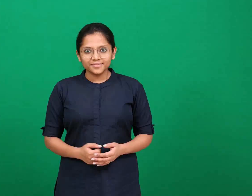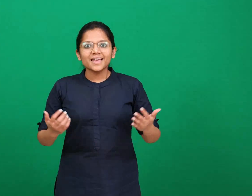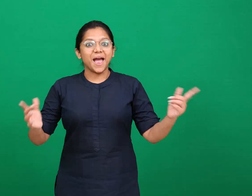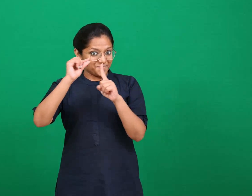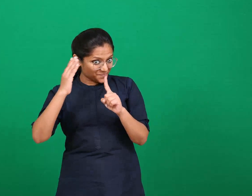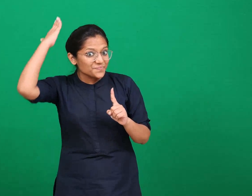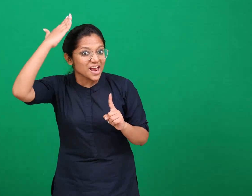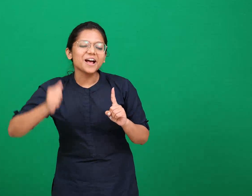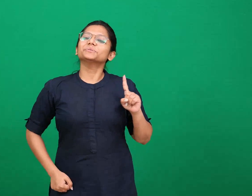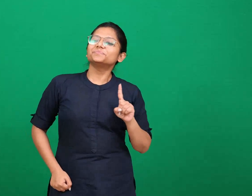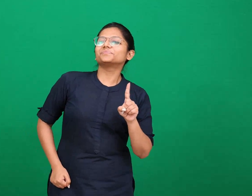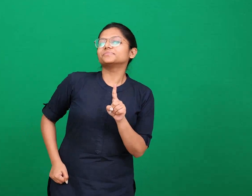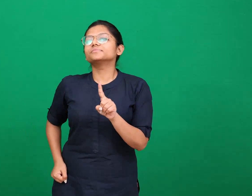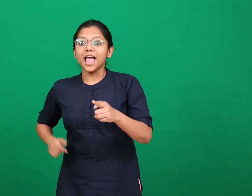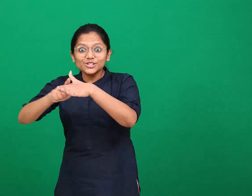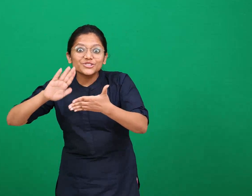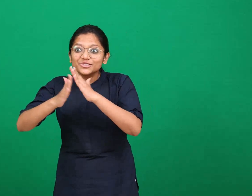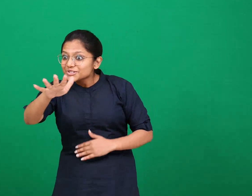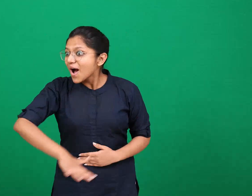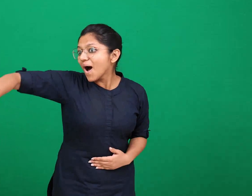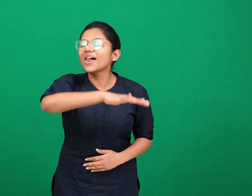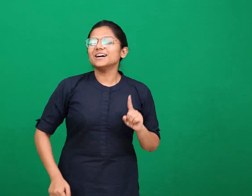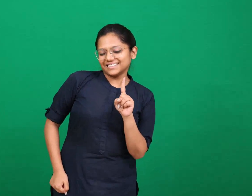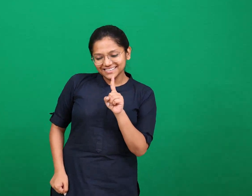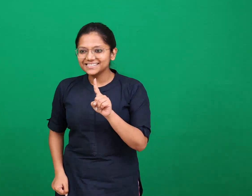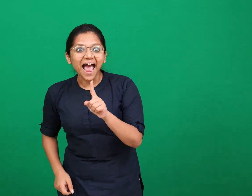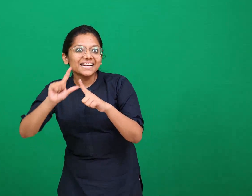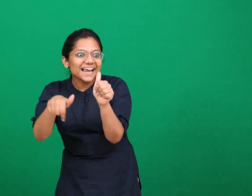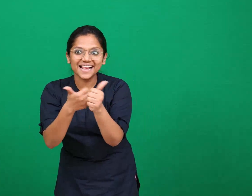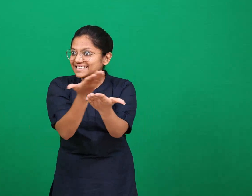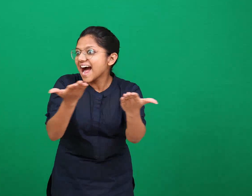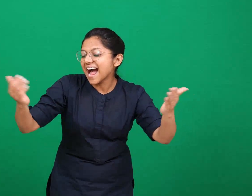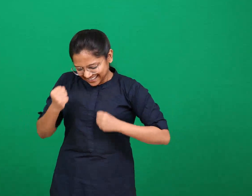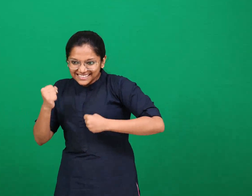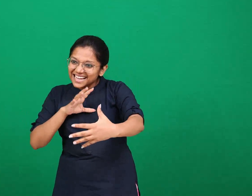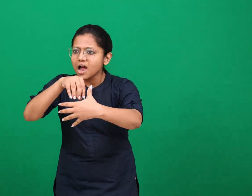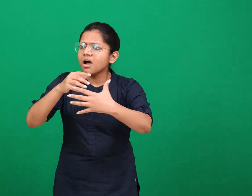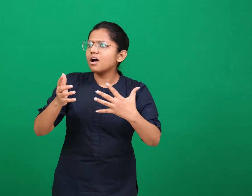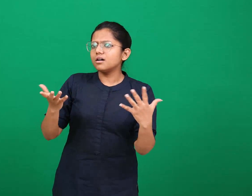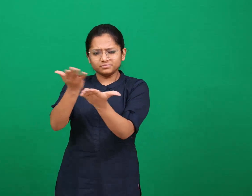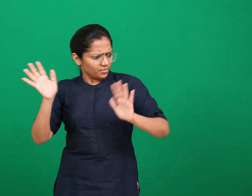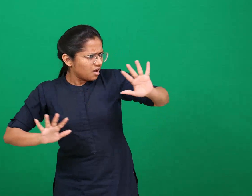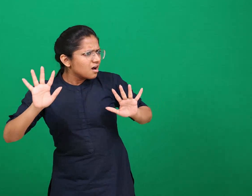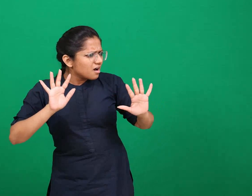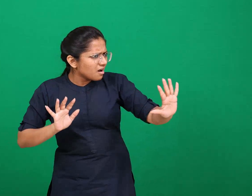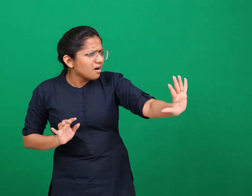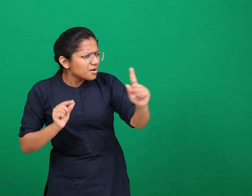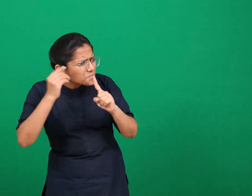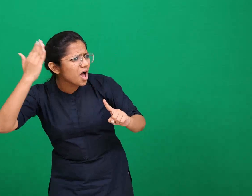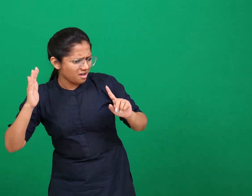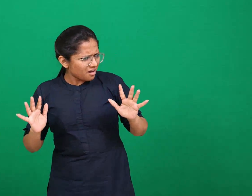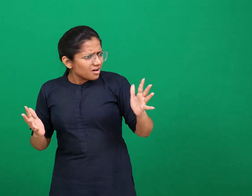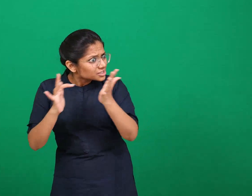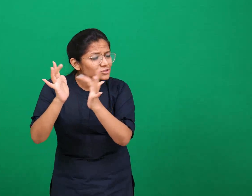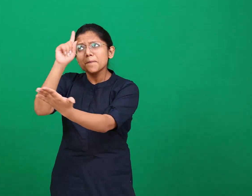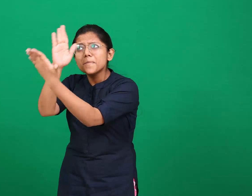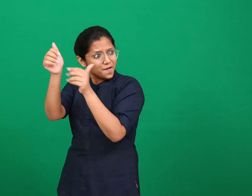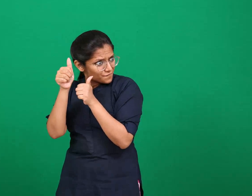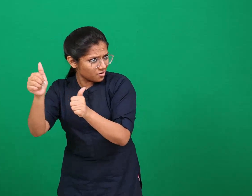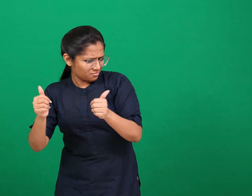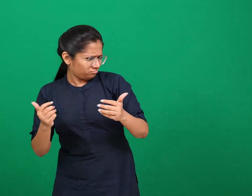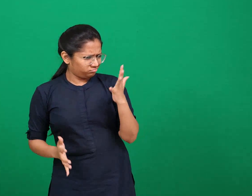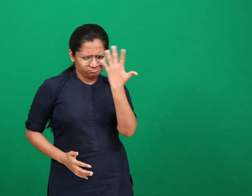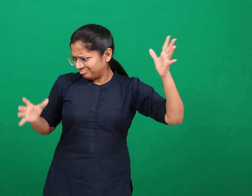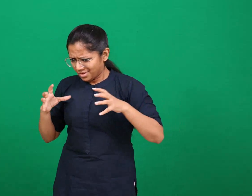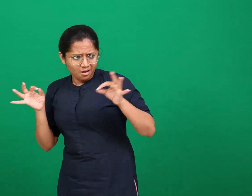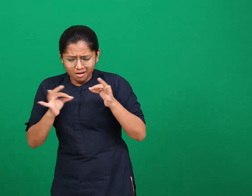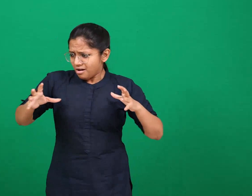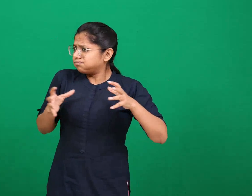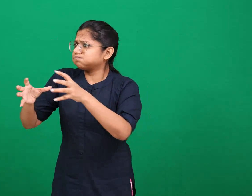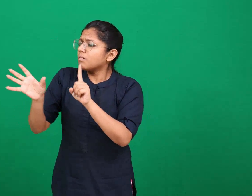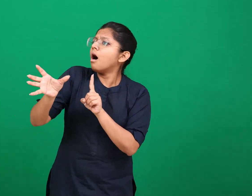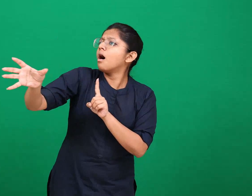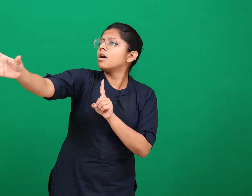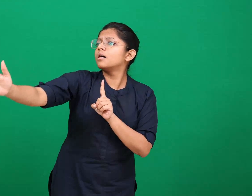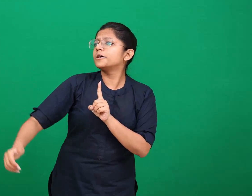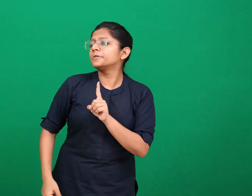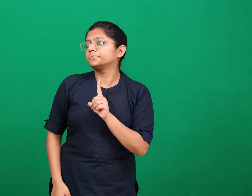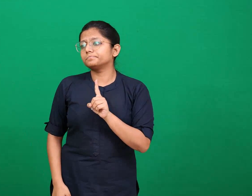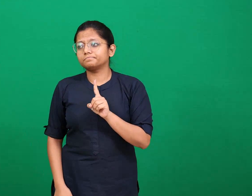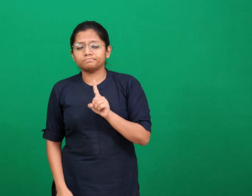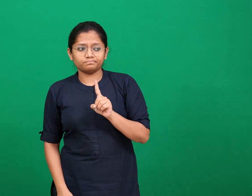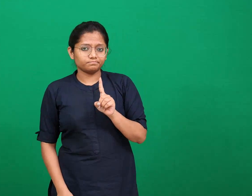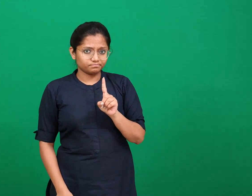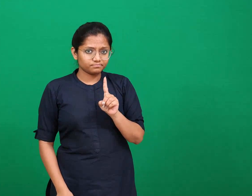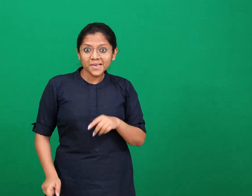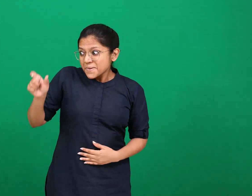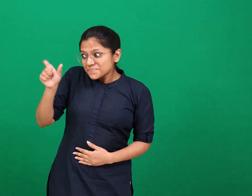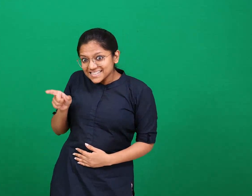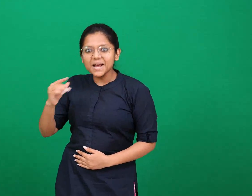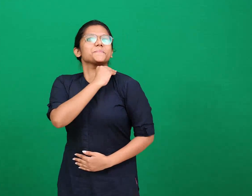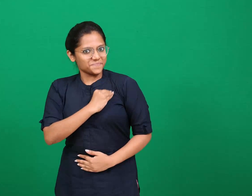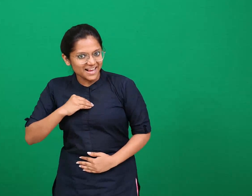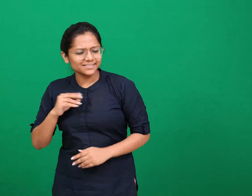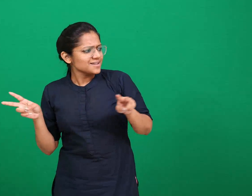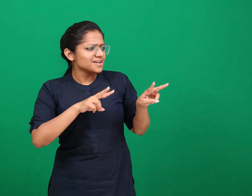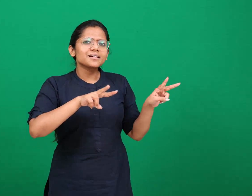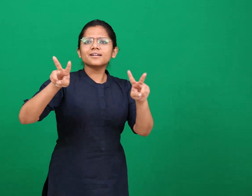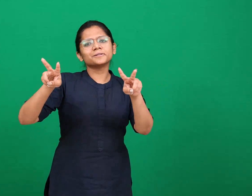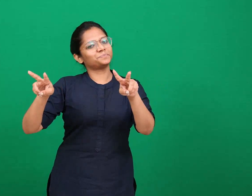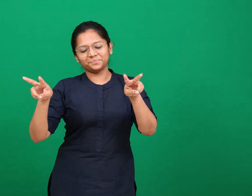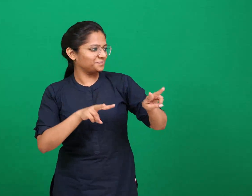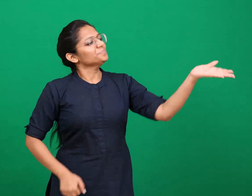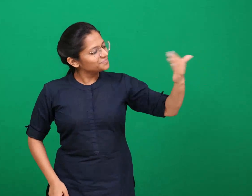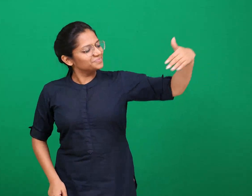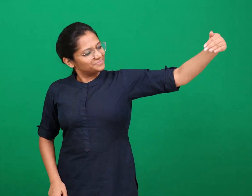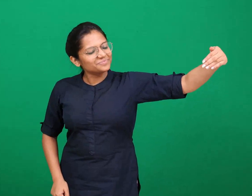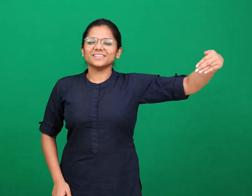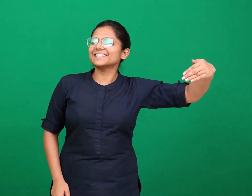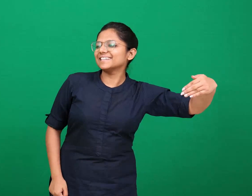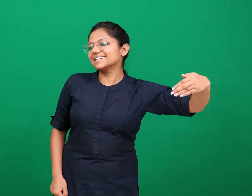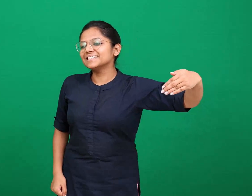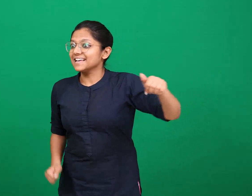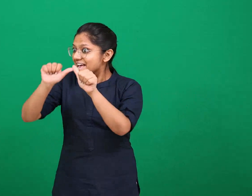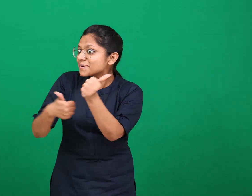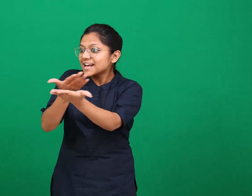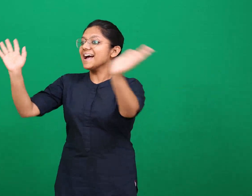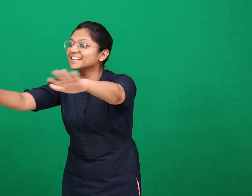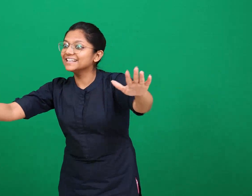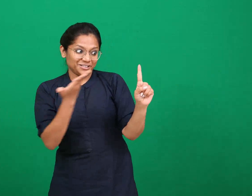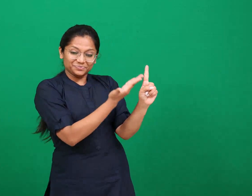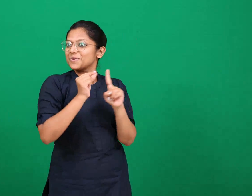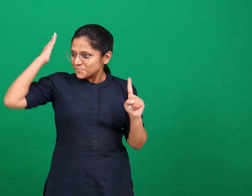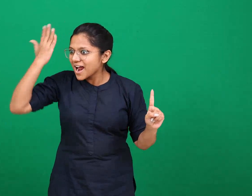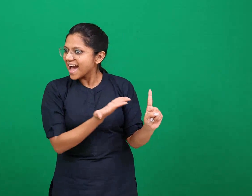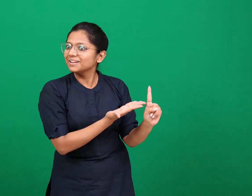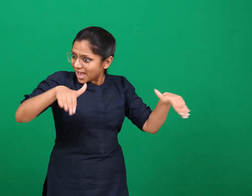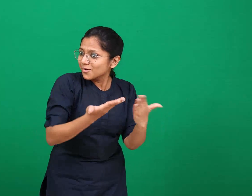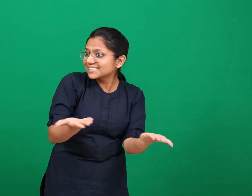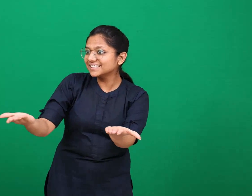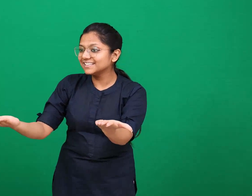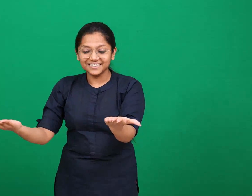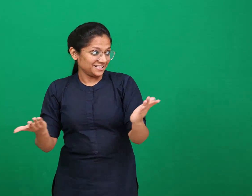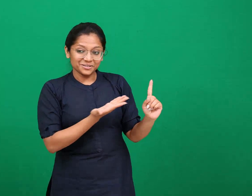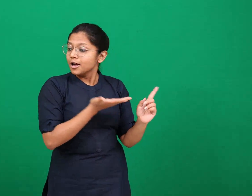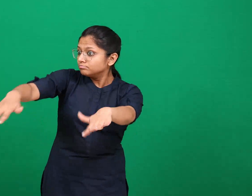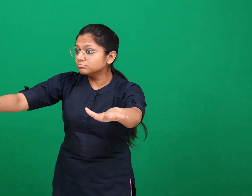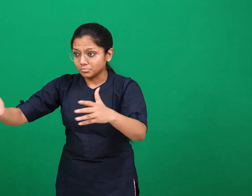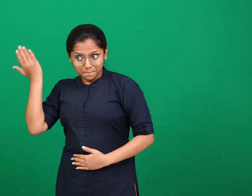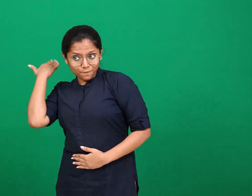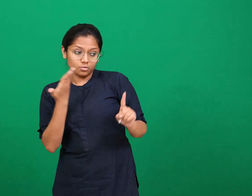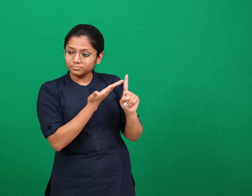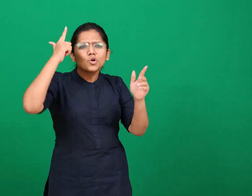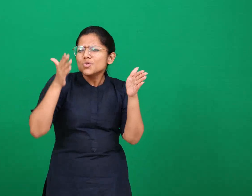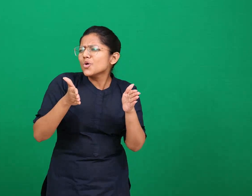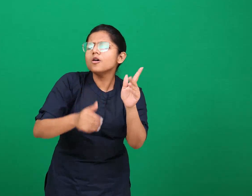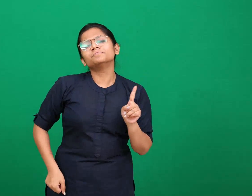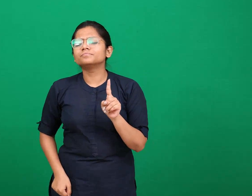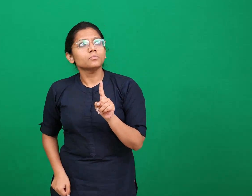When Saul arrived in Jerusalem, he tried to join the disciples, but they were all afraid of him, not believing that he was a disciple.